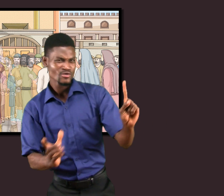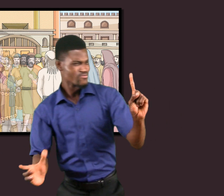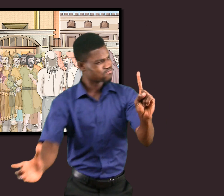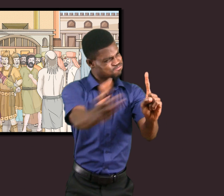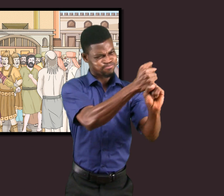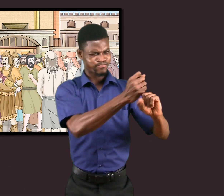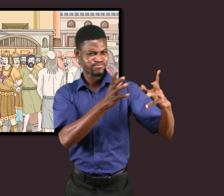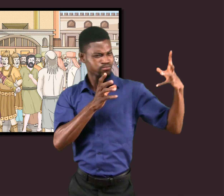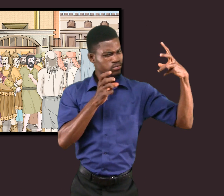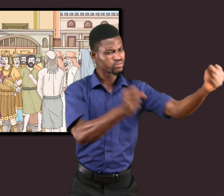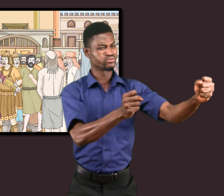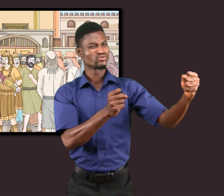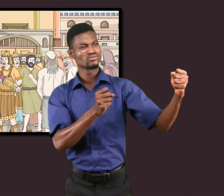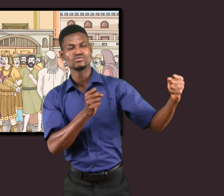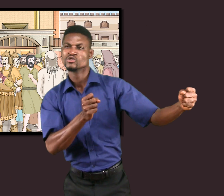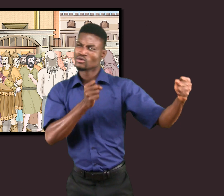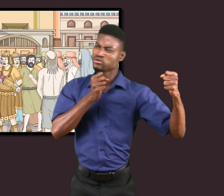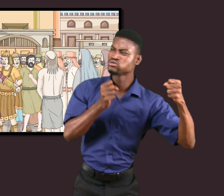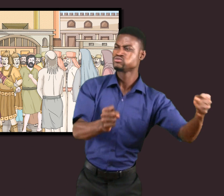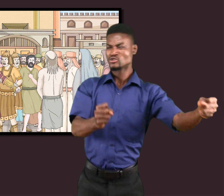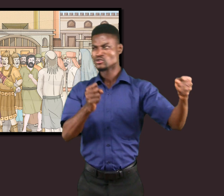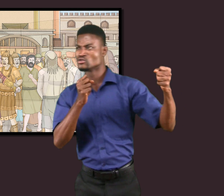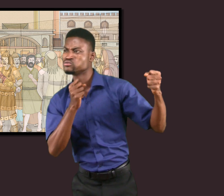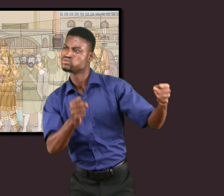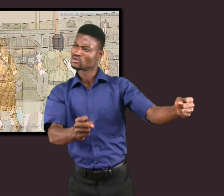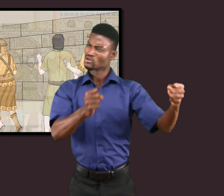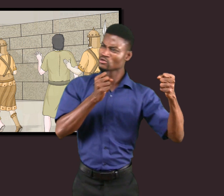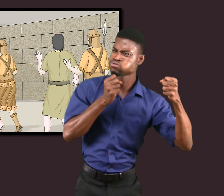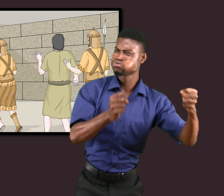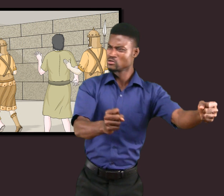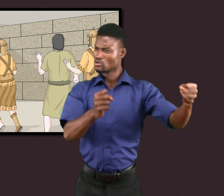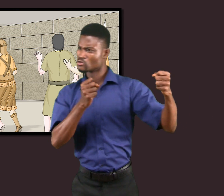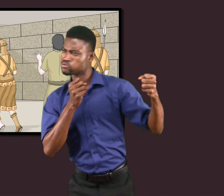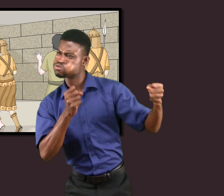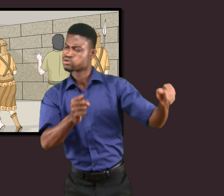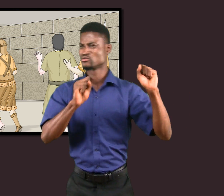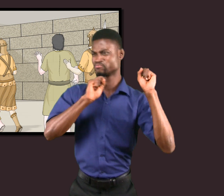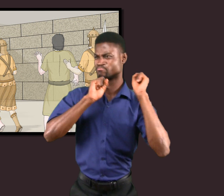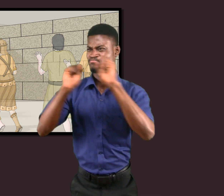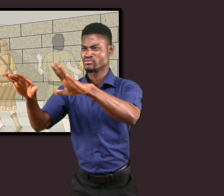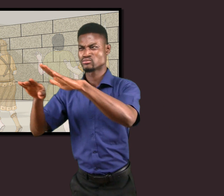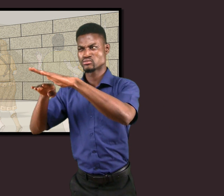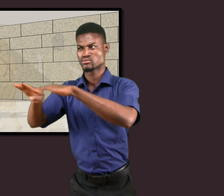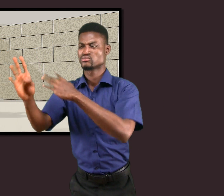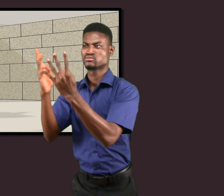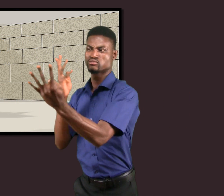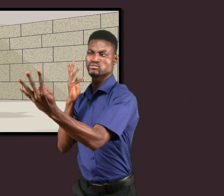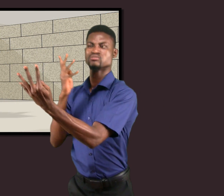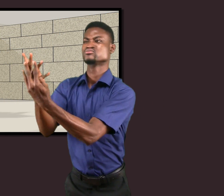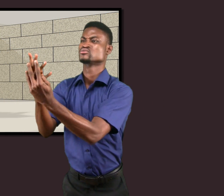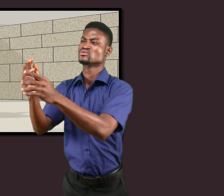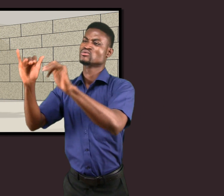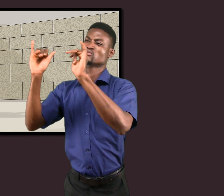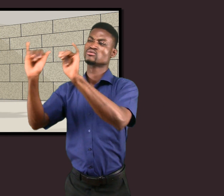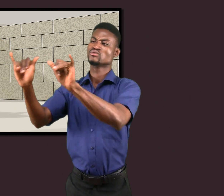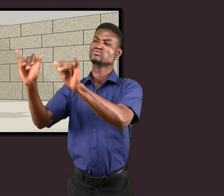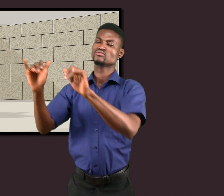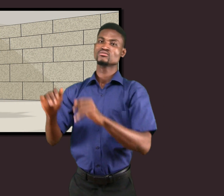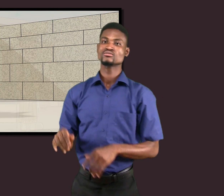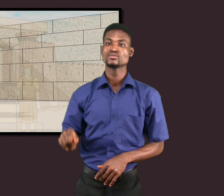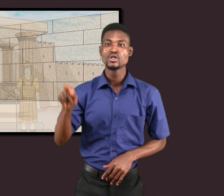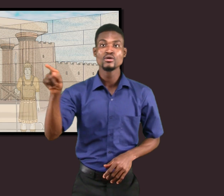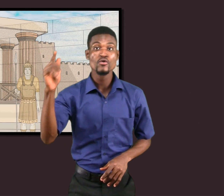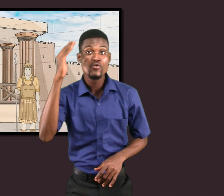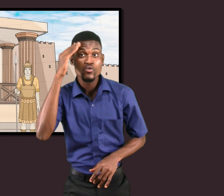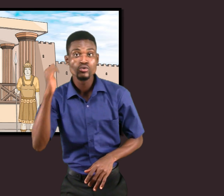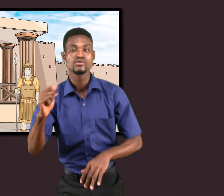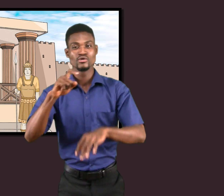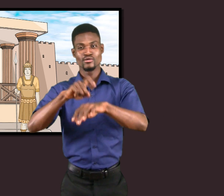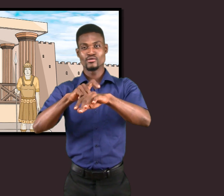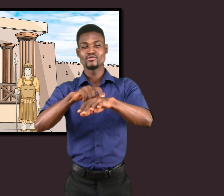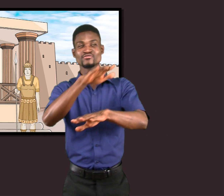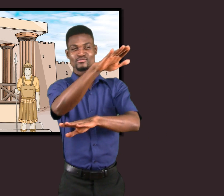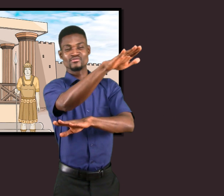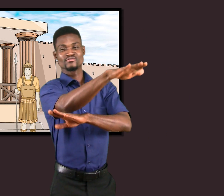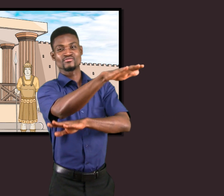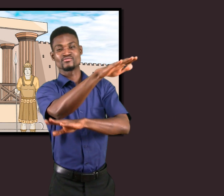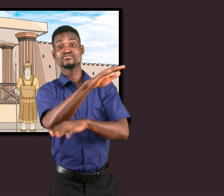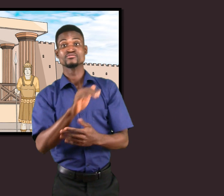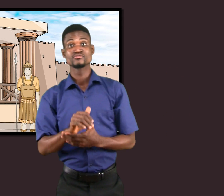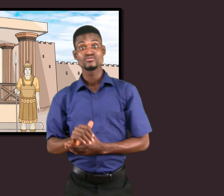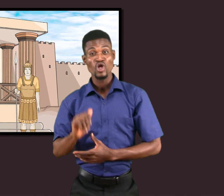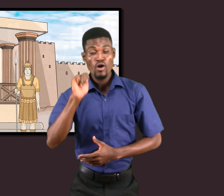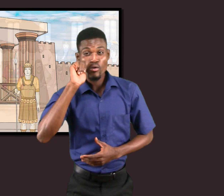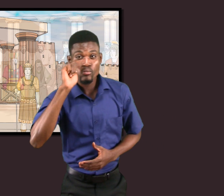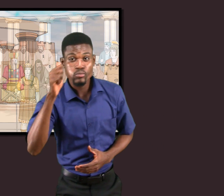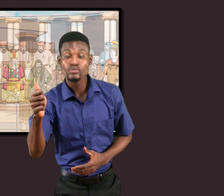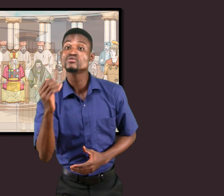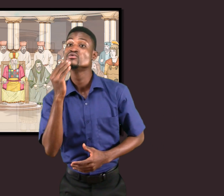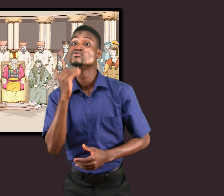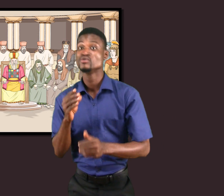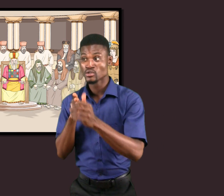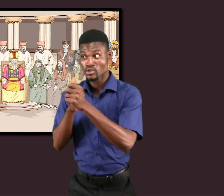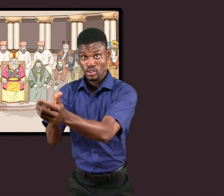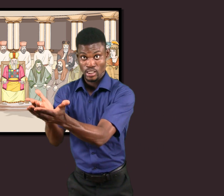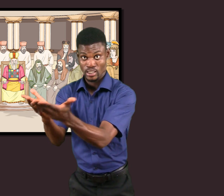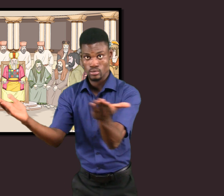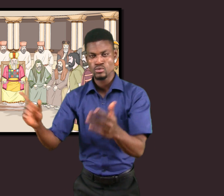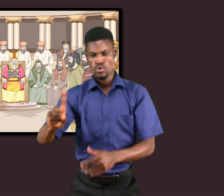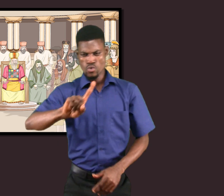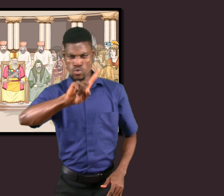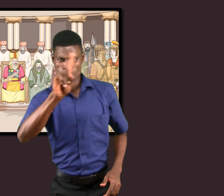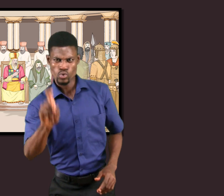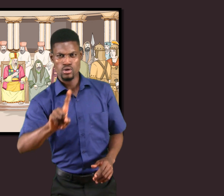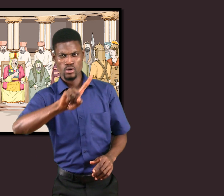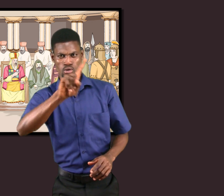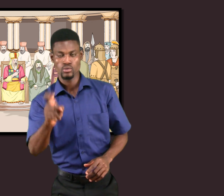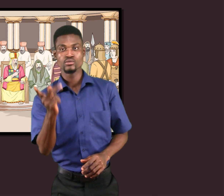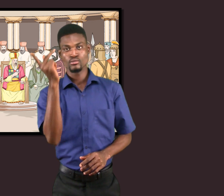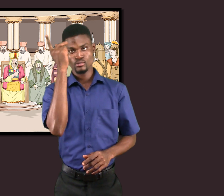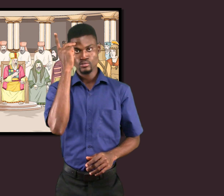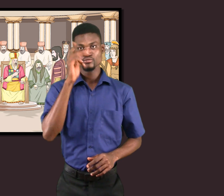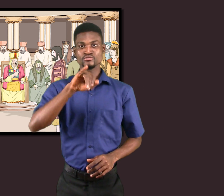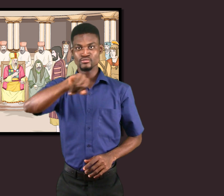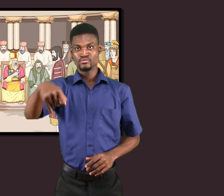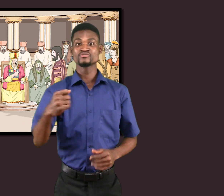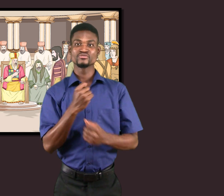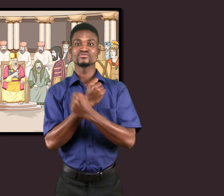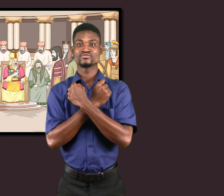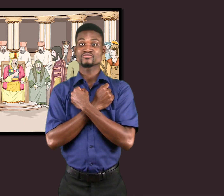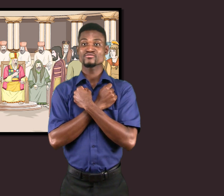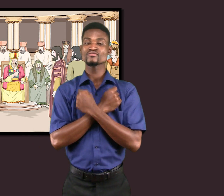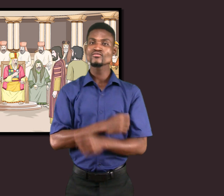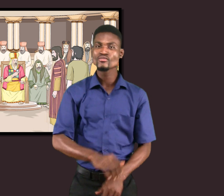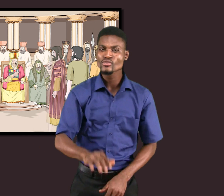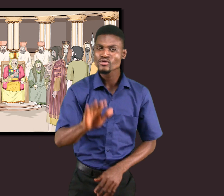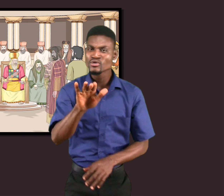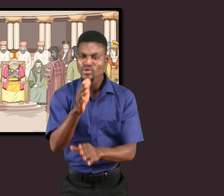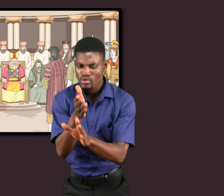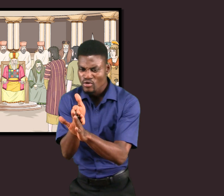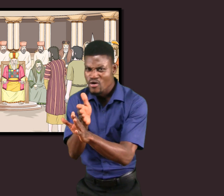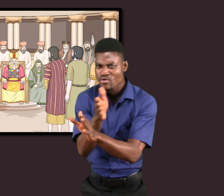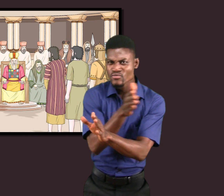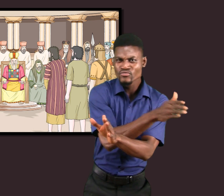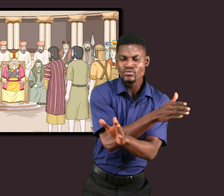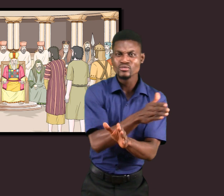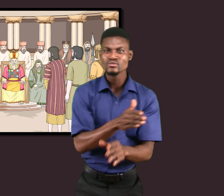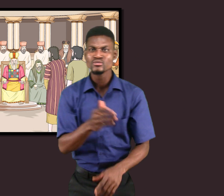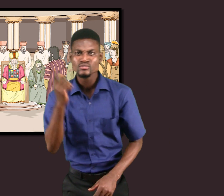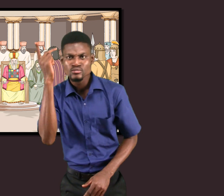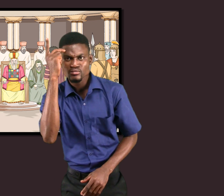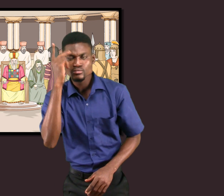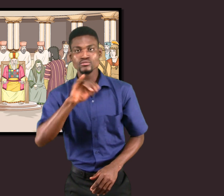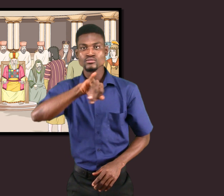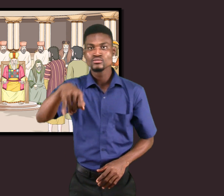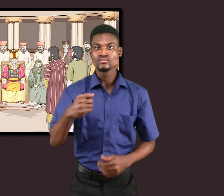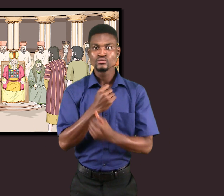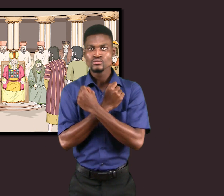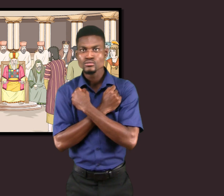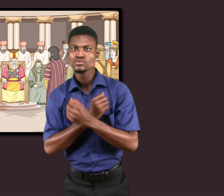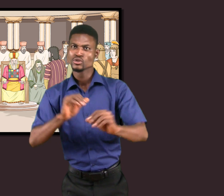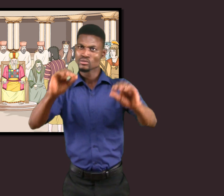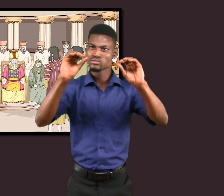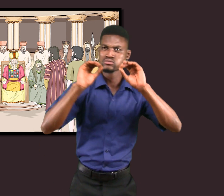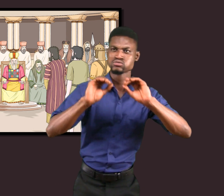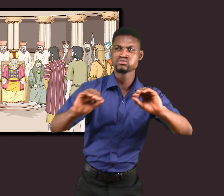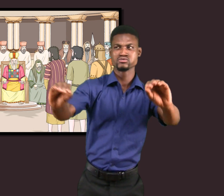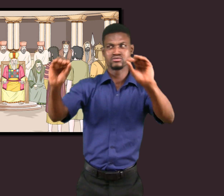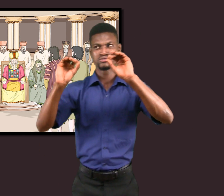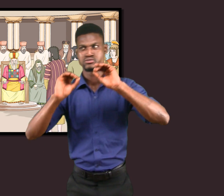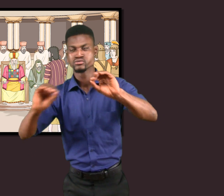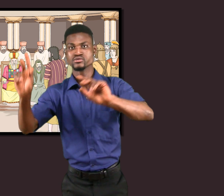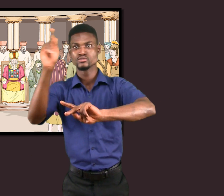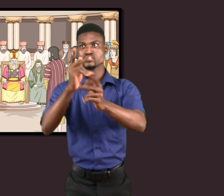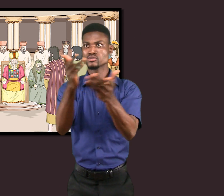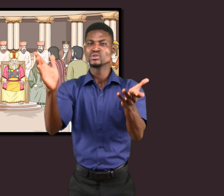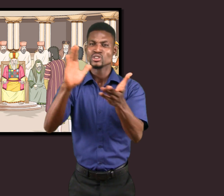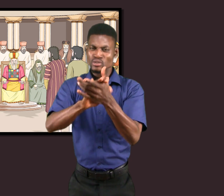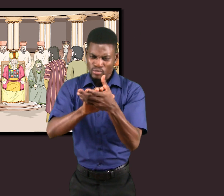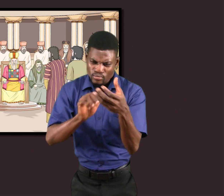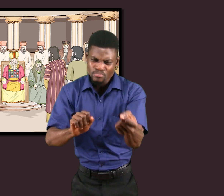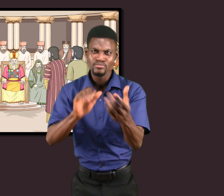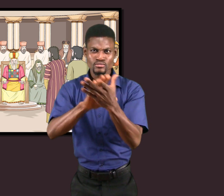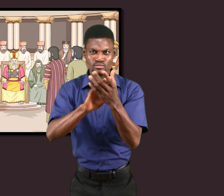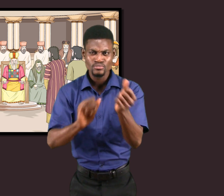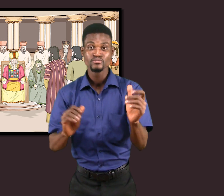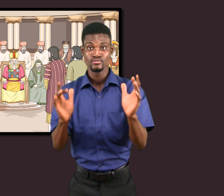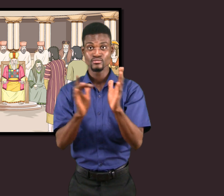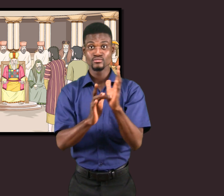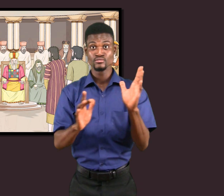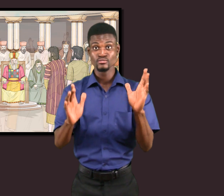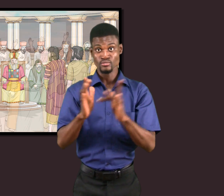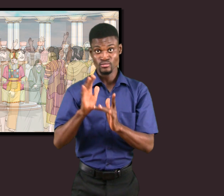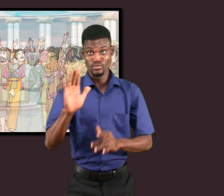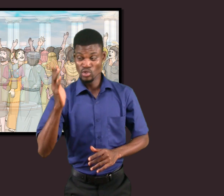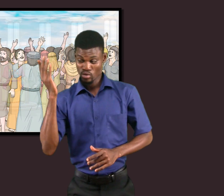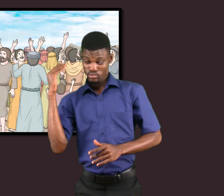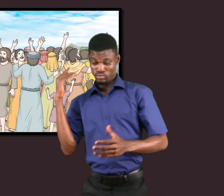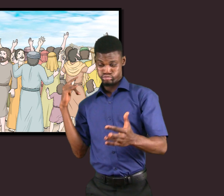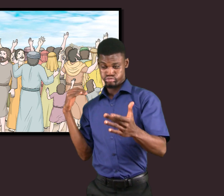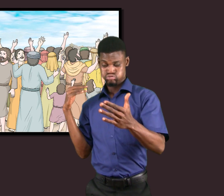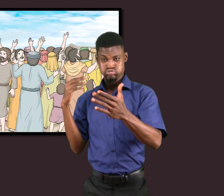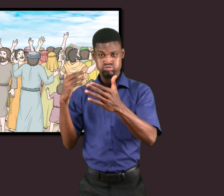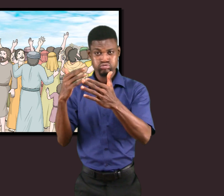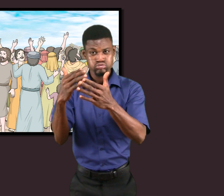They seized Peter and John, and because it was evening, they put them in custody until the next day.